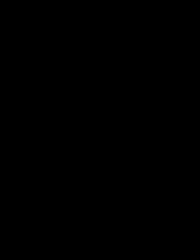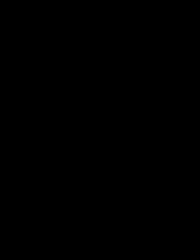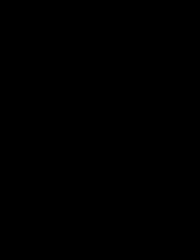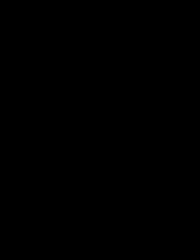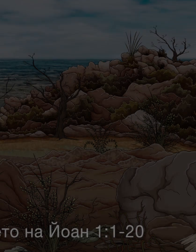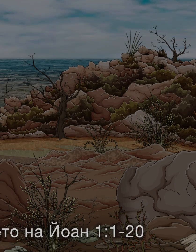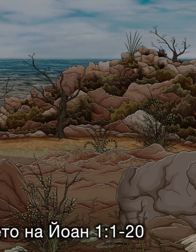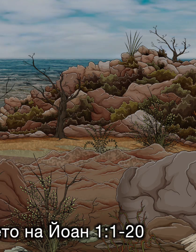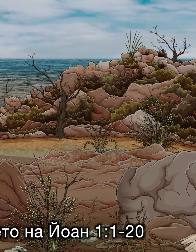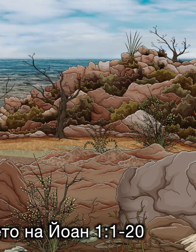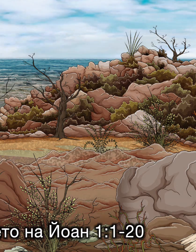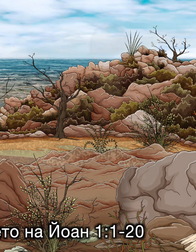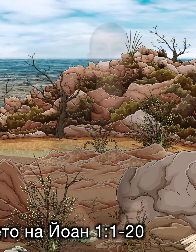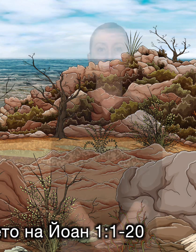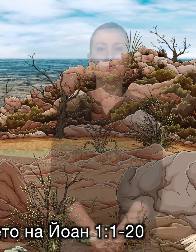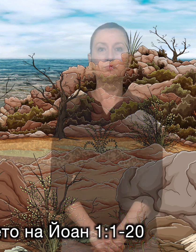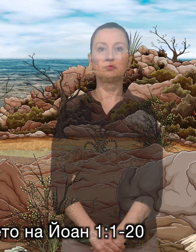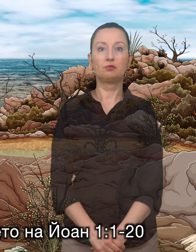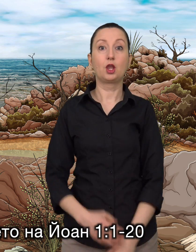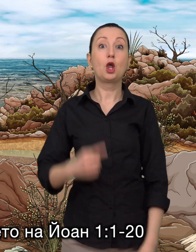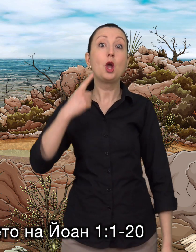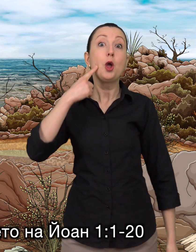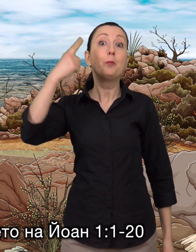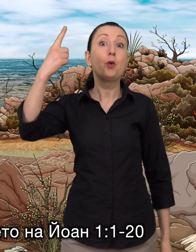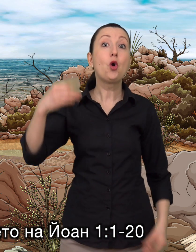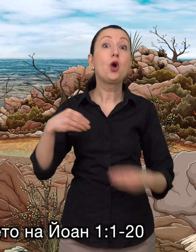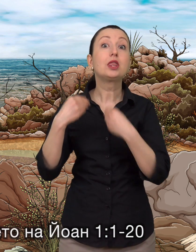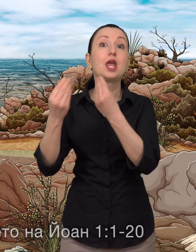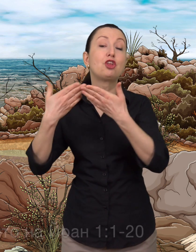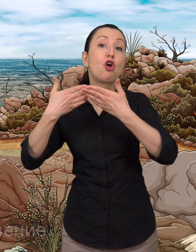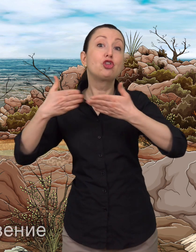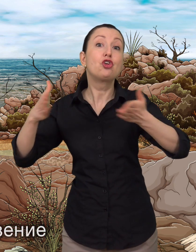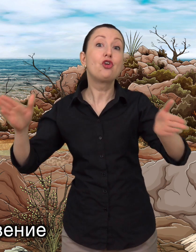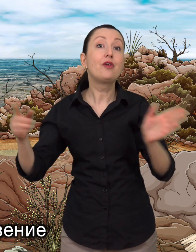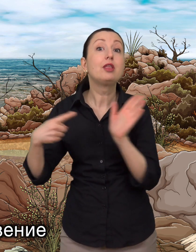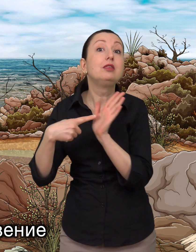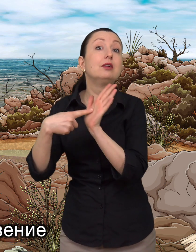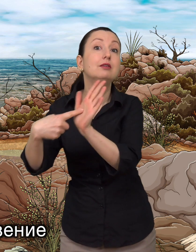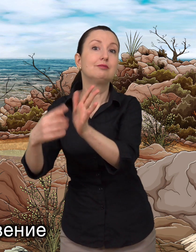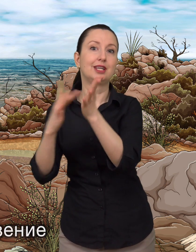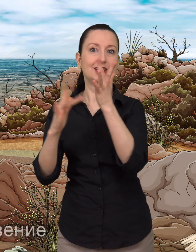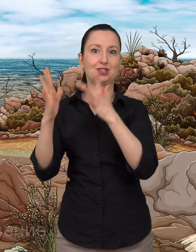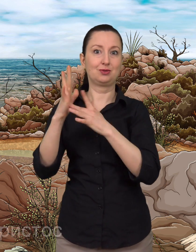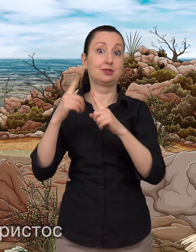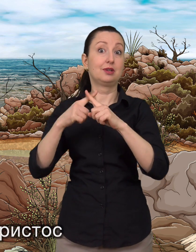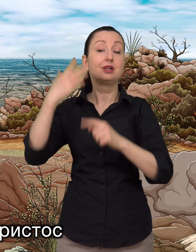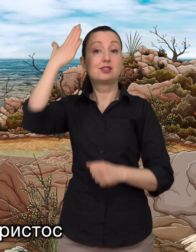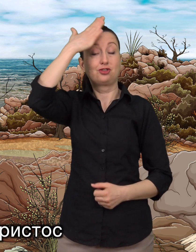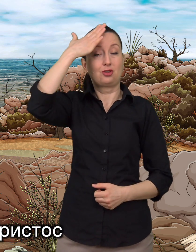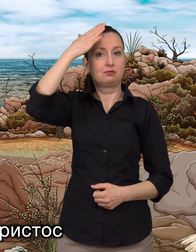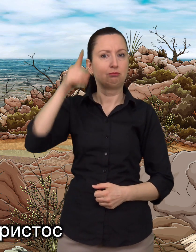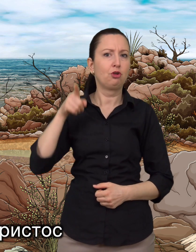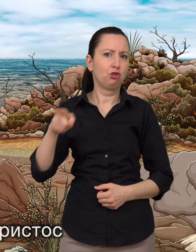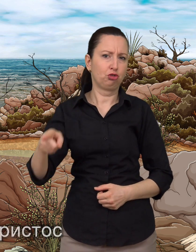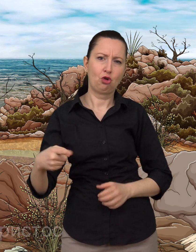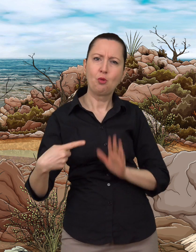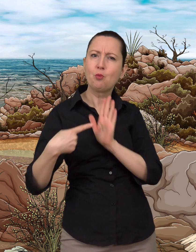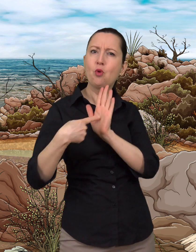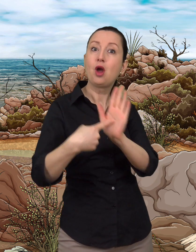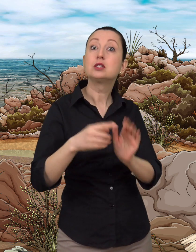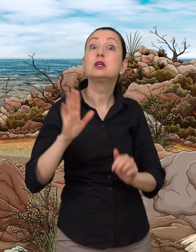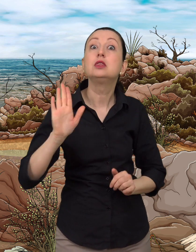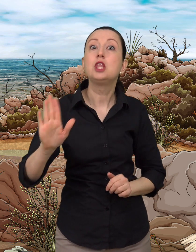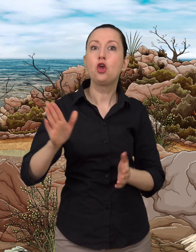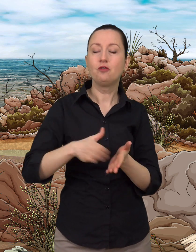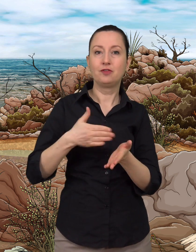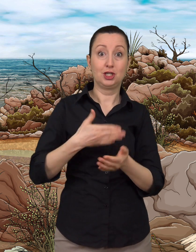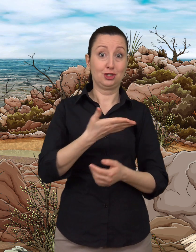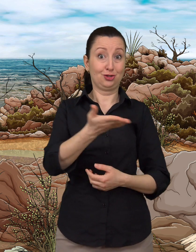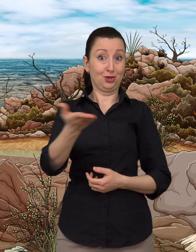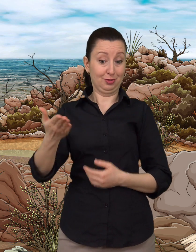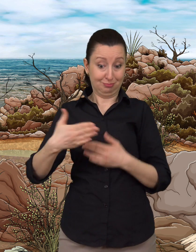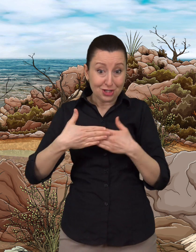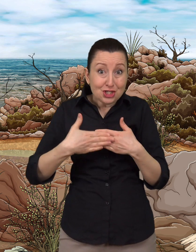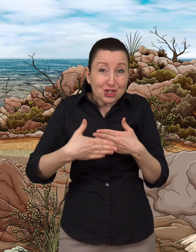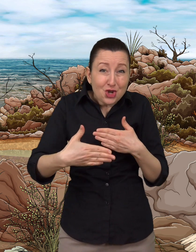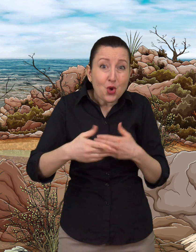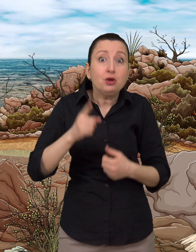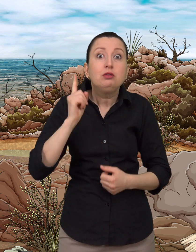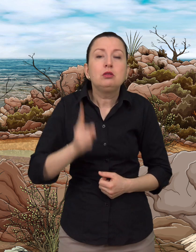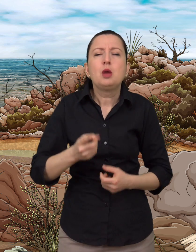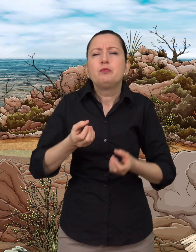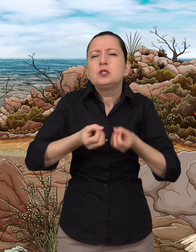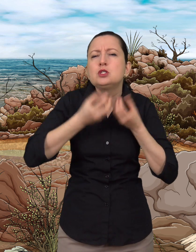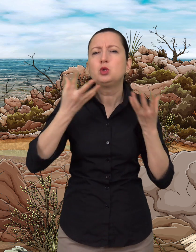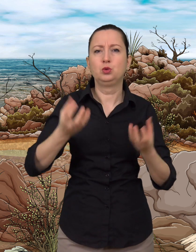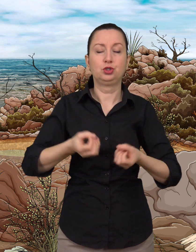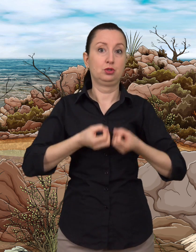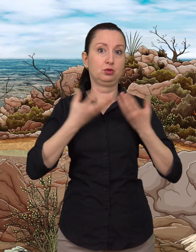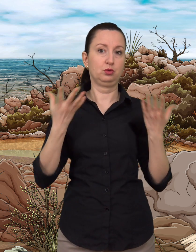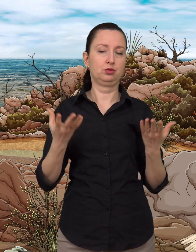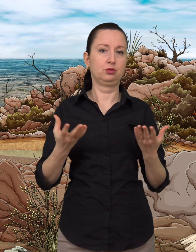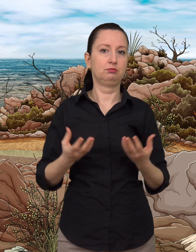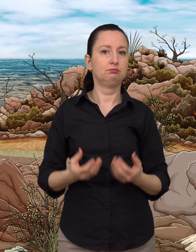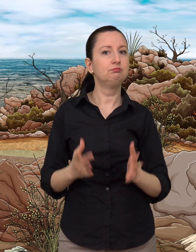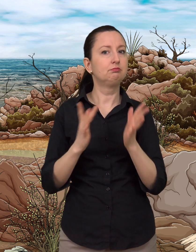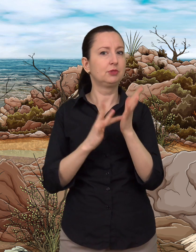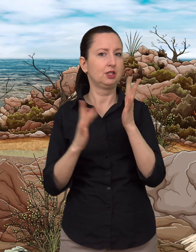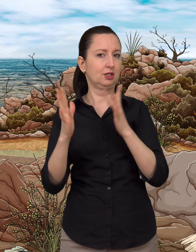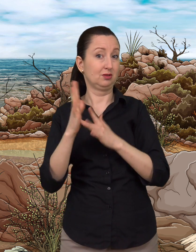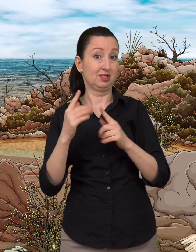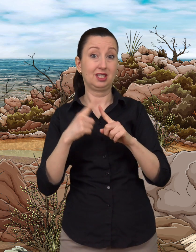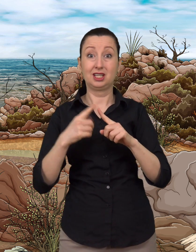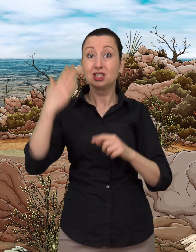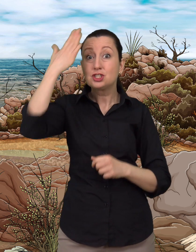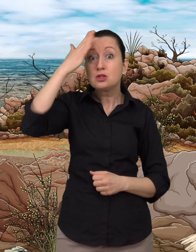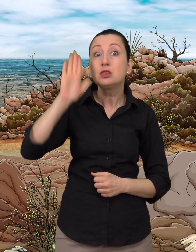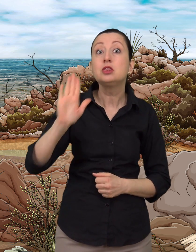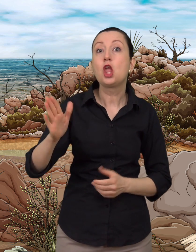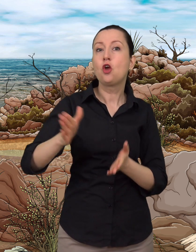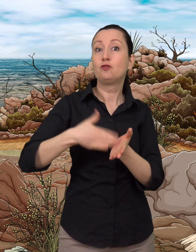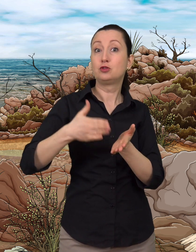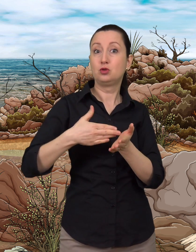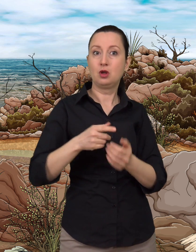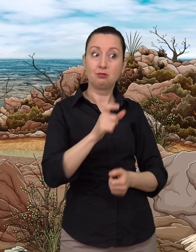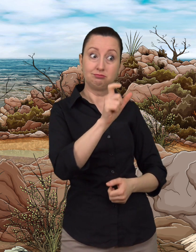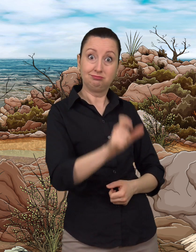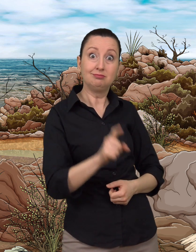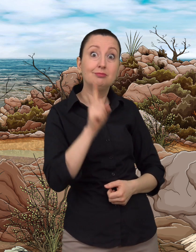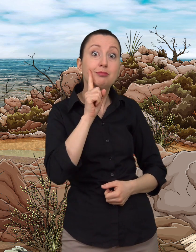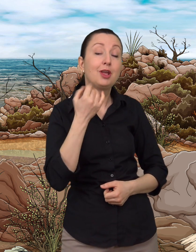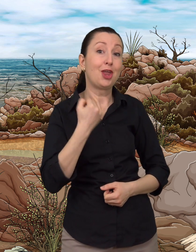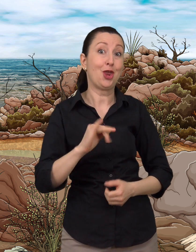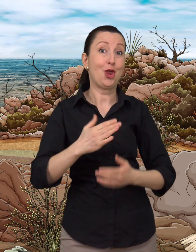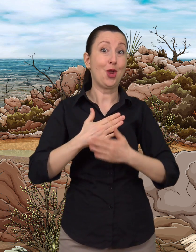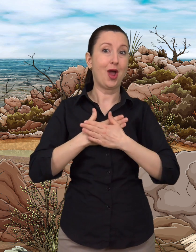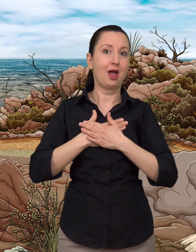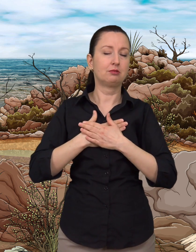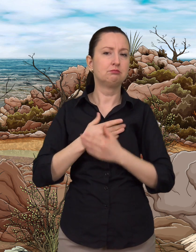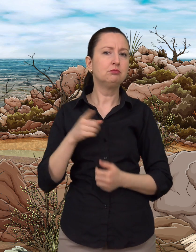This is the revelation of Jesus Christ, which God gave Him to show His servants what must soon come to pass.